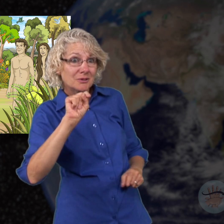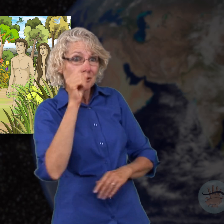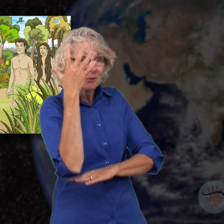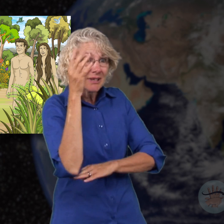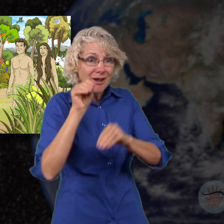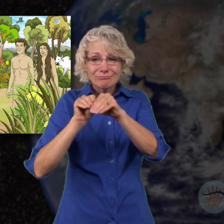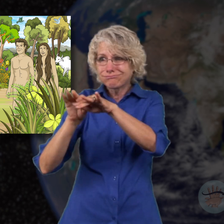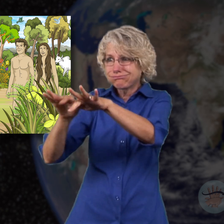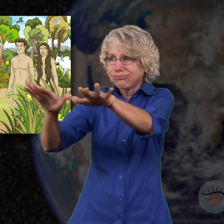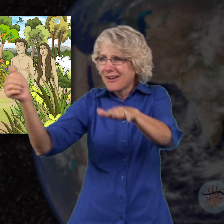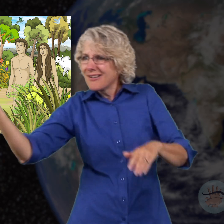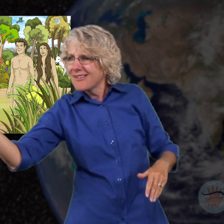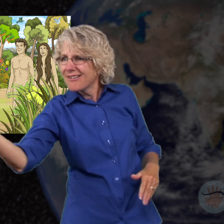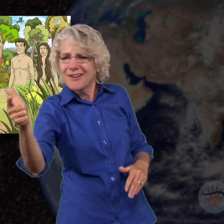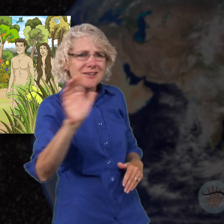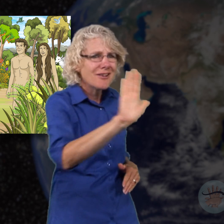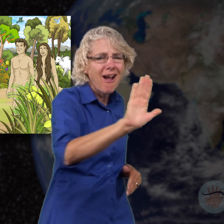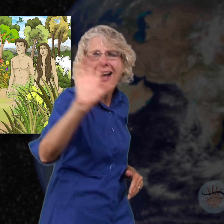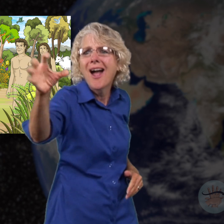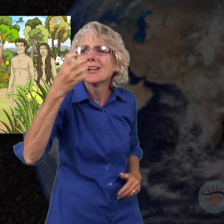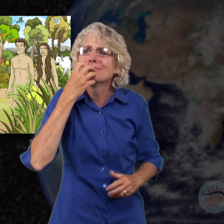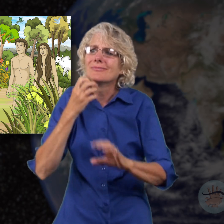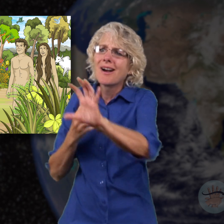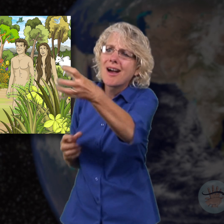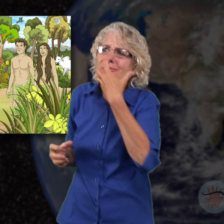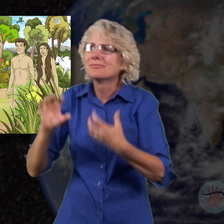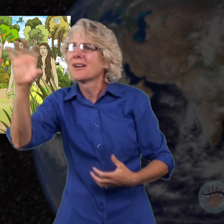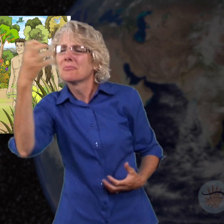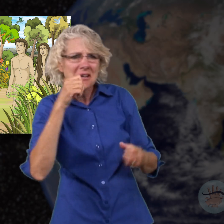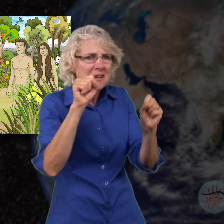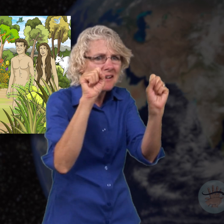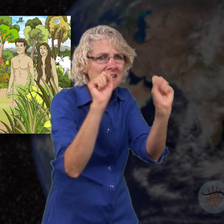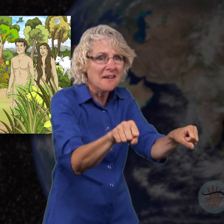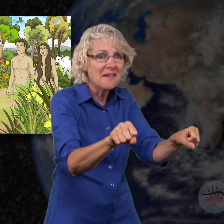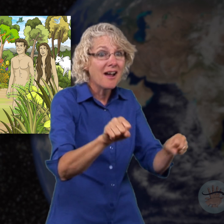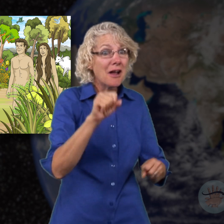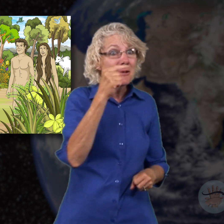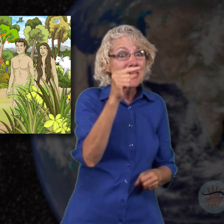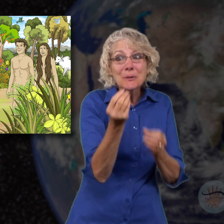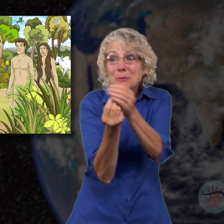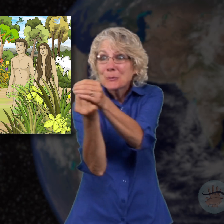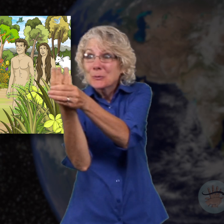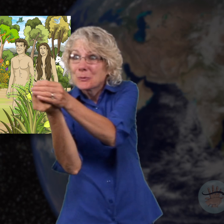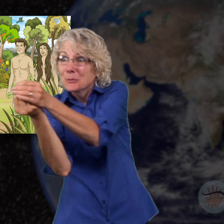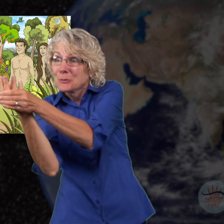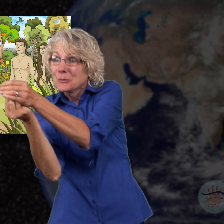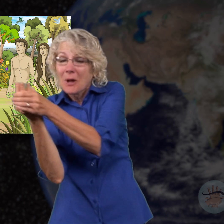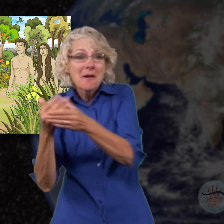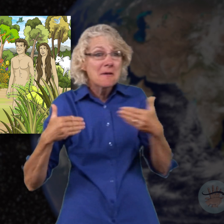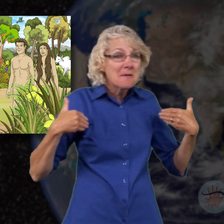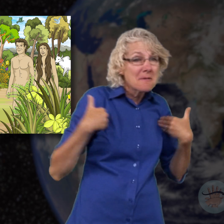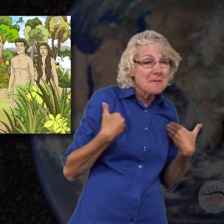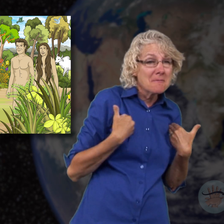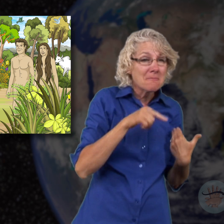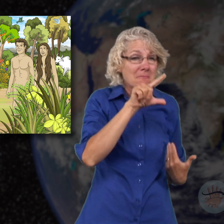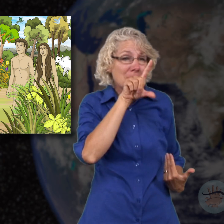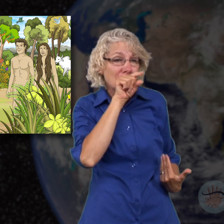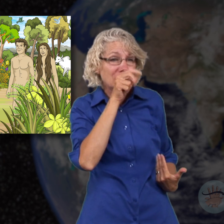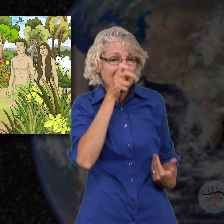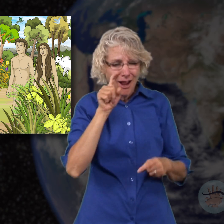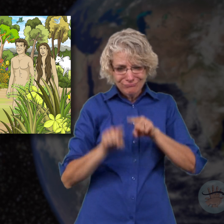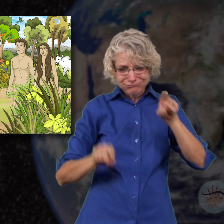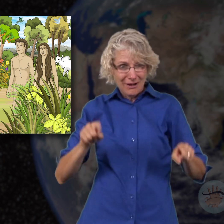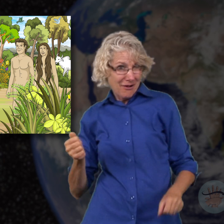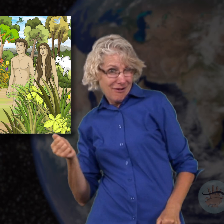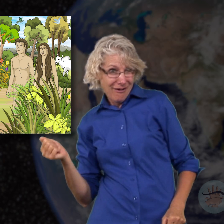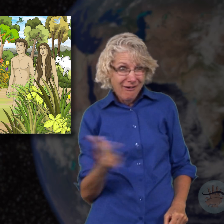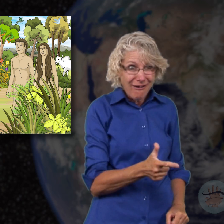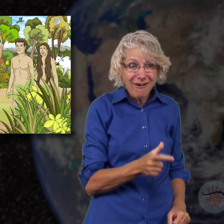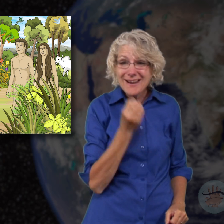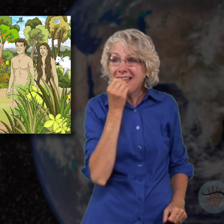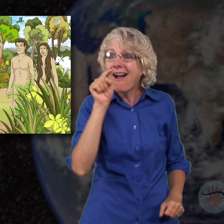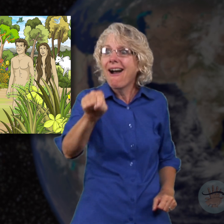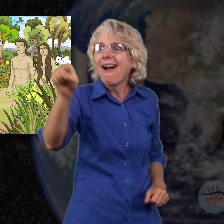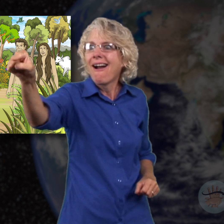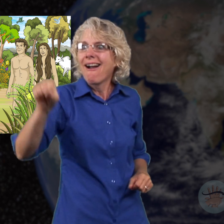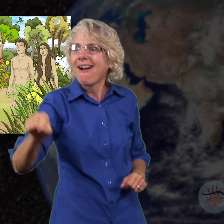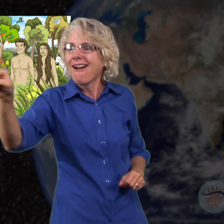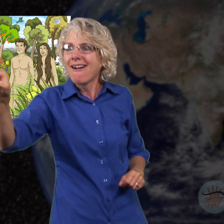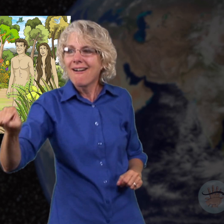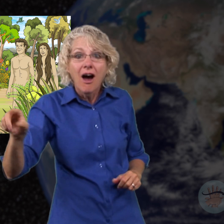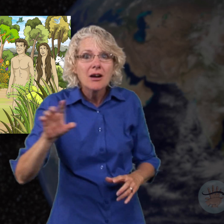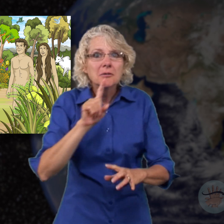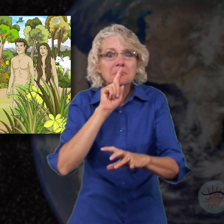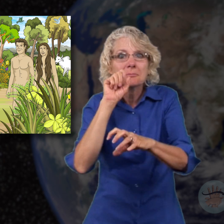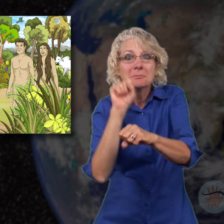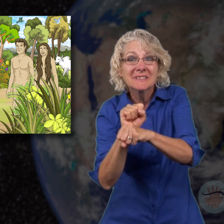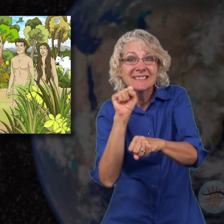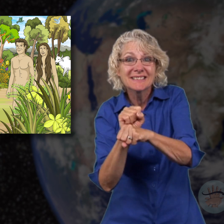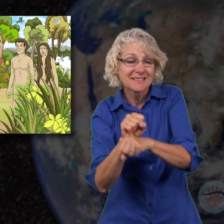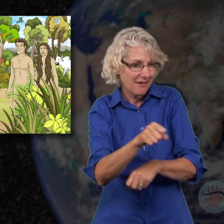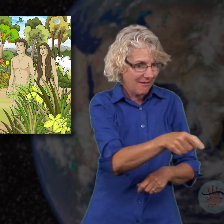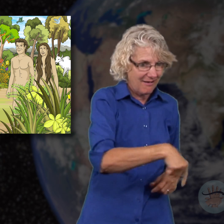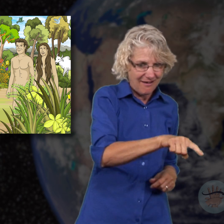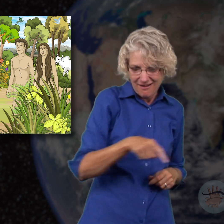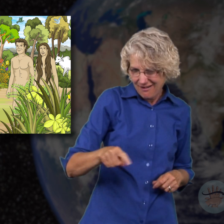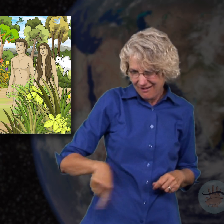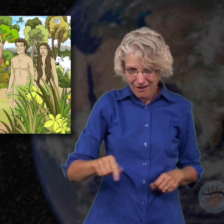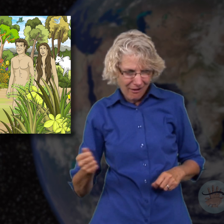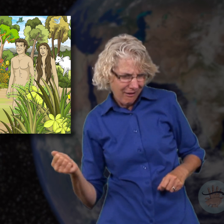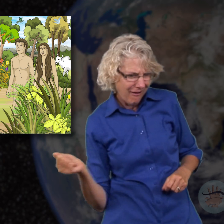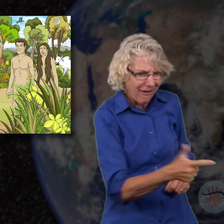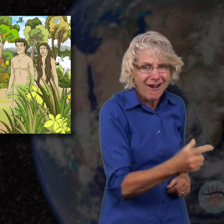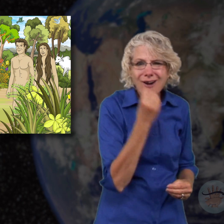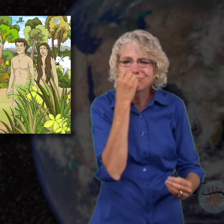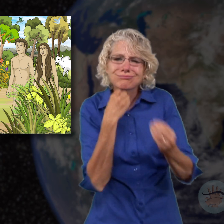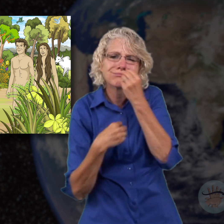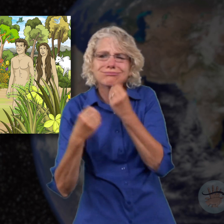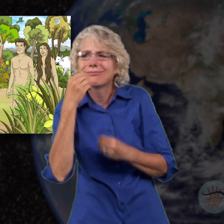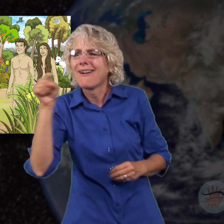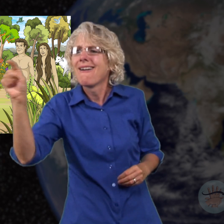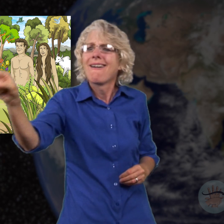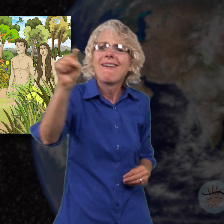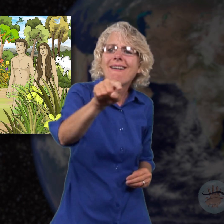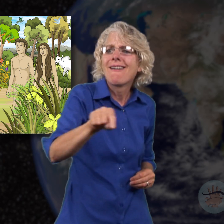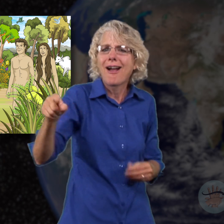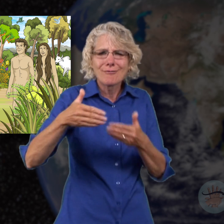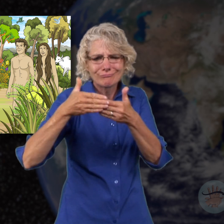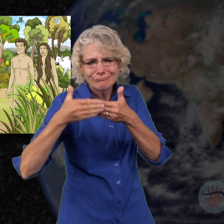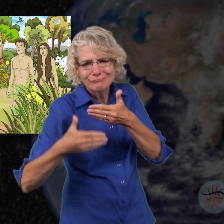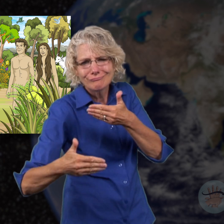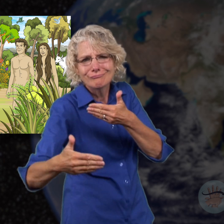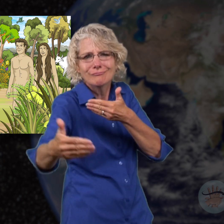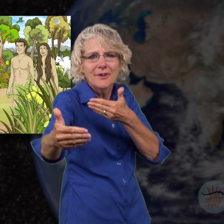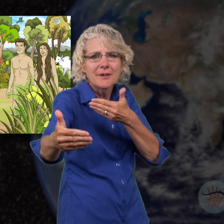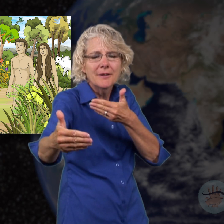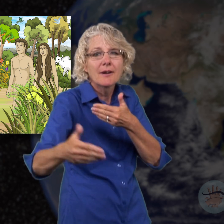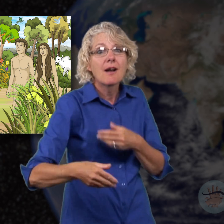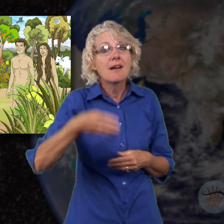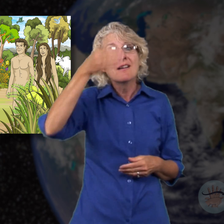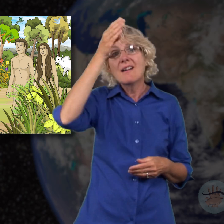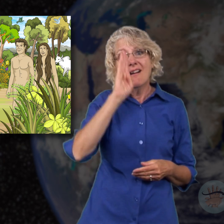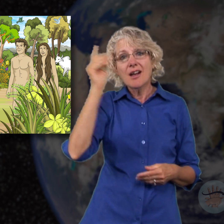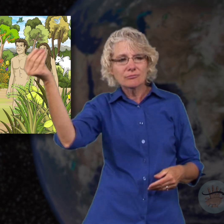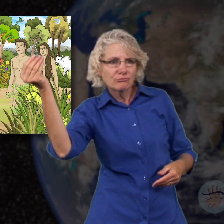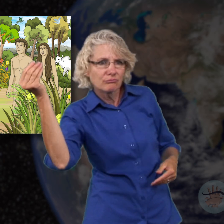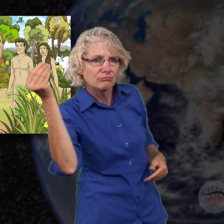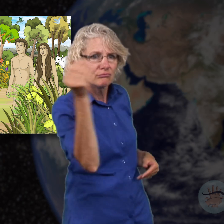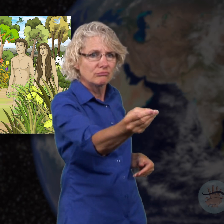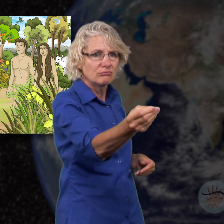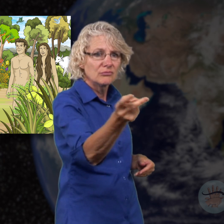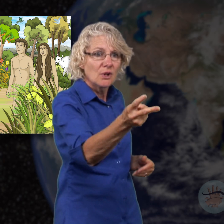Then God said, “Behold, I have given you every seed-bearing plant on the face of all the earth, and every tree whose fruit contains seed. They will be yours for food.